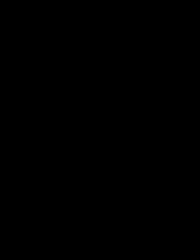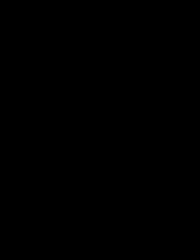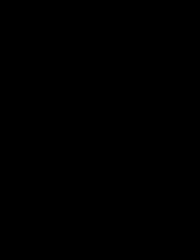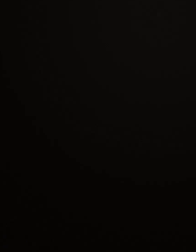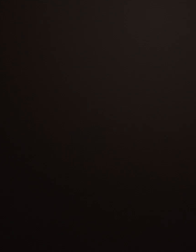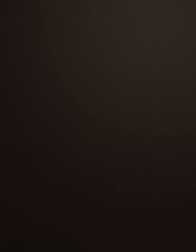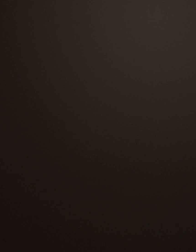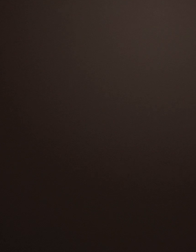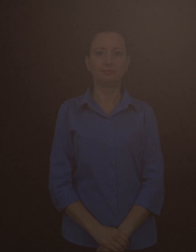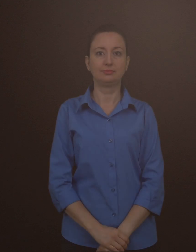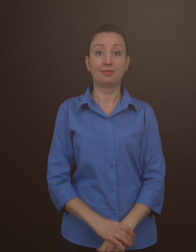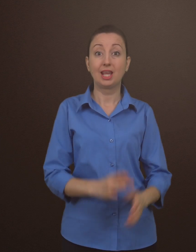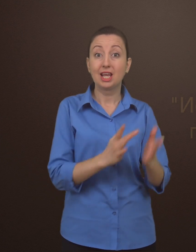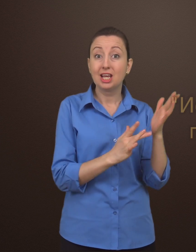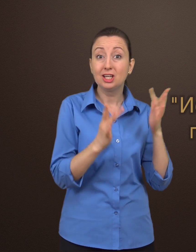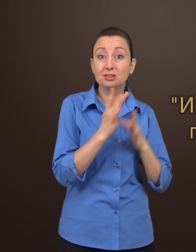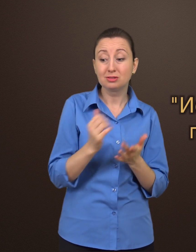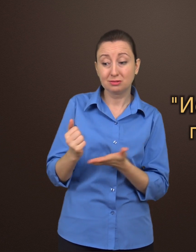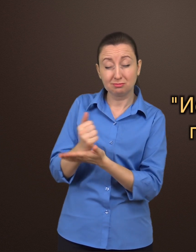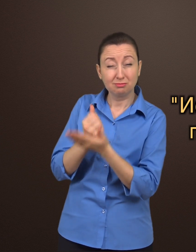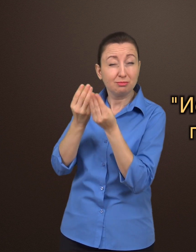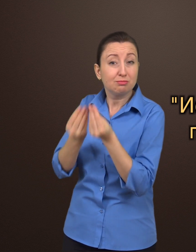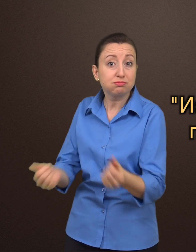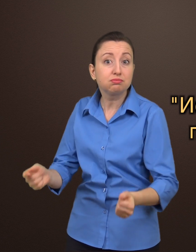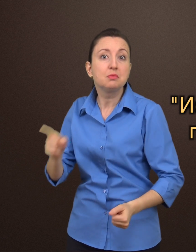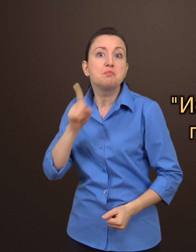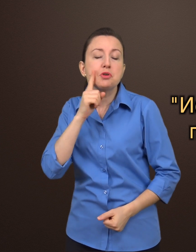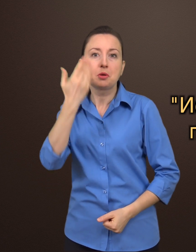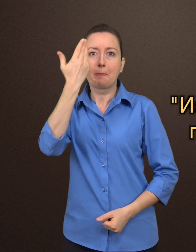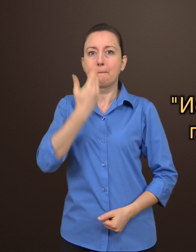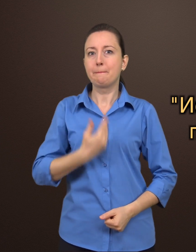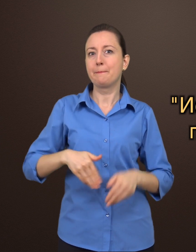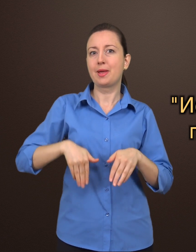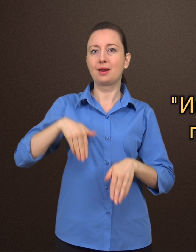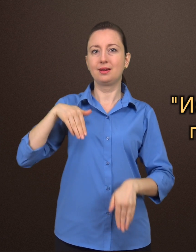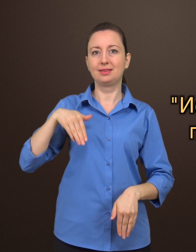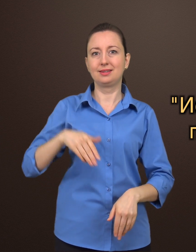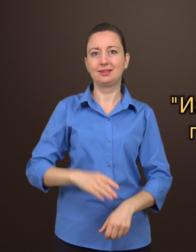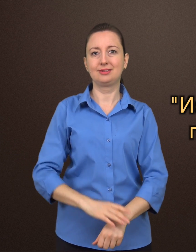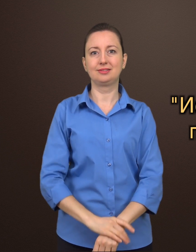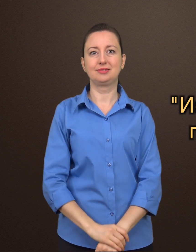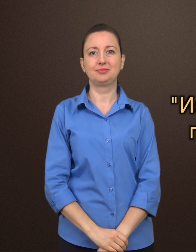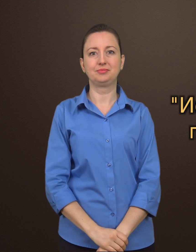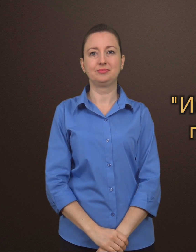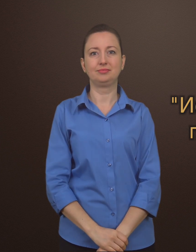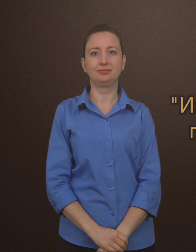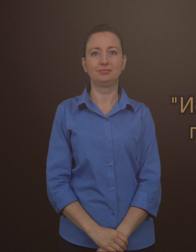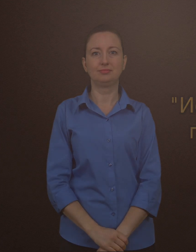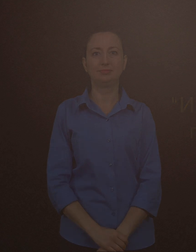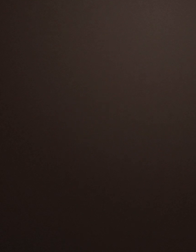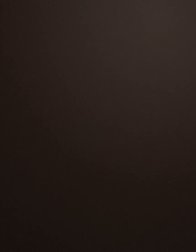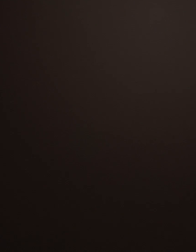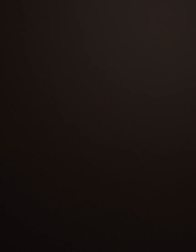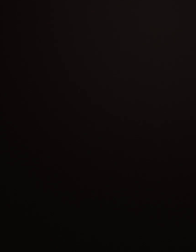Jesus heals a paralytic man